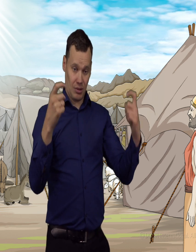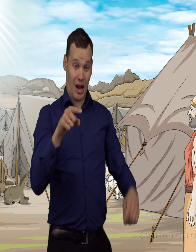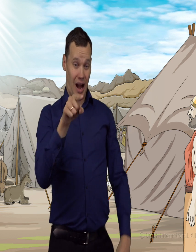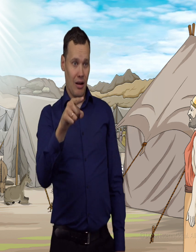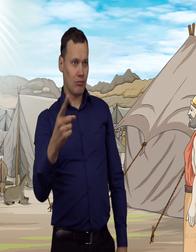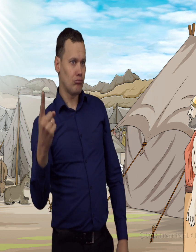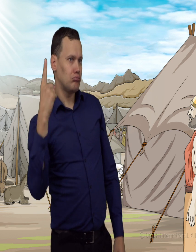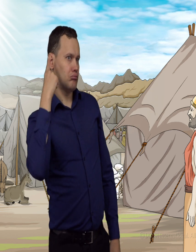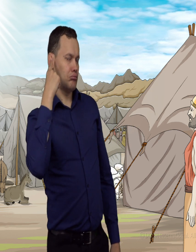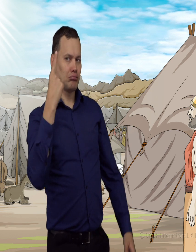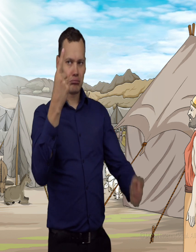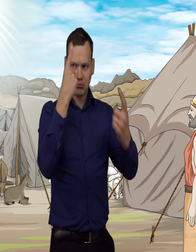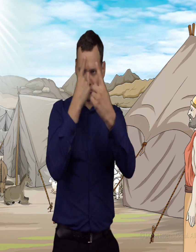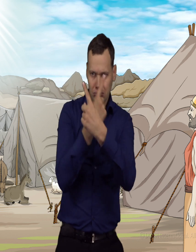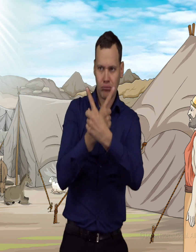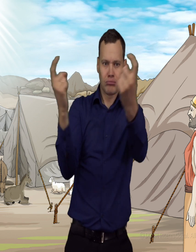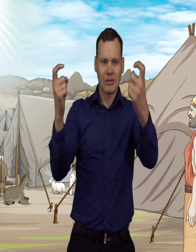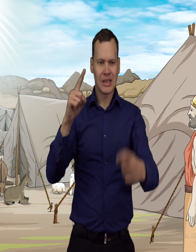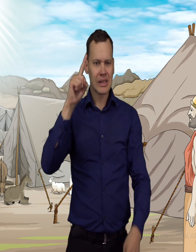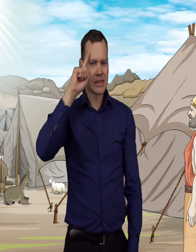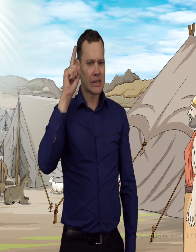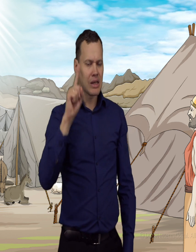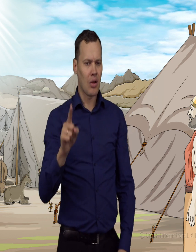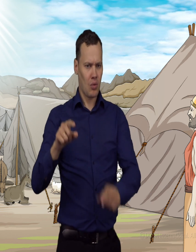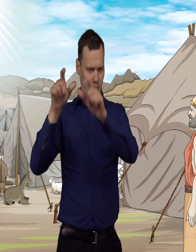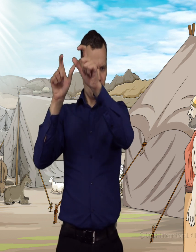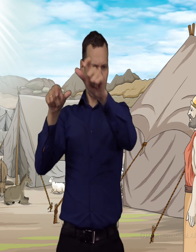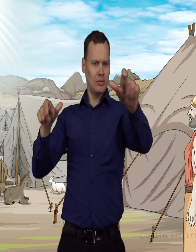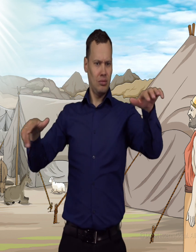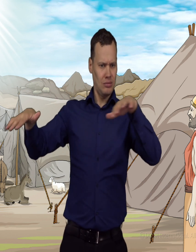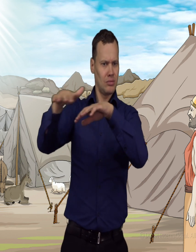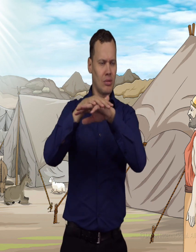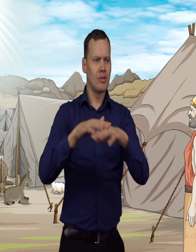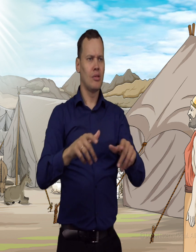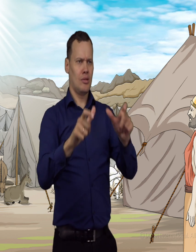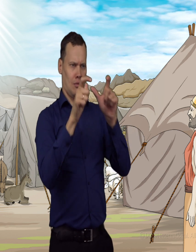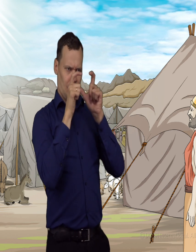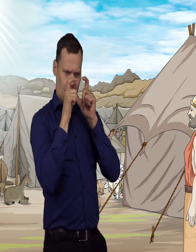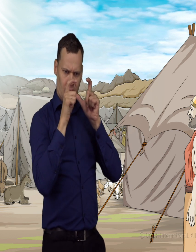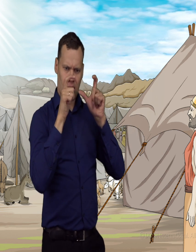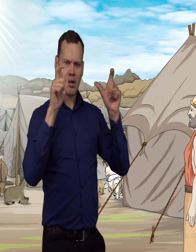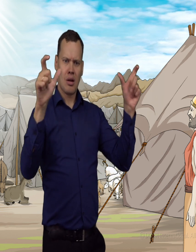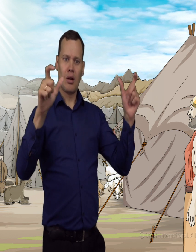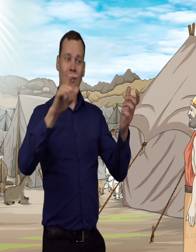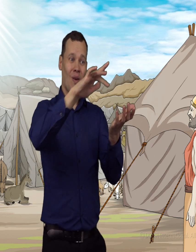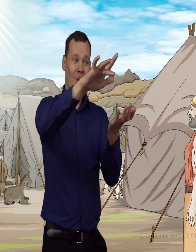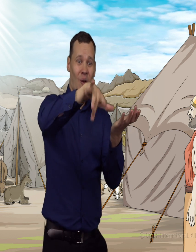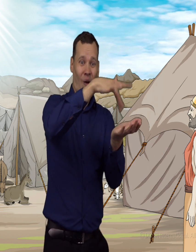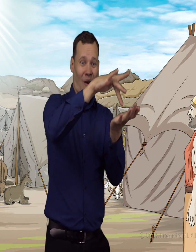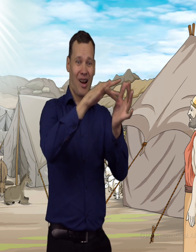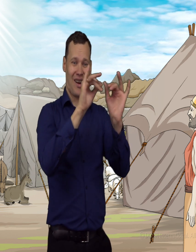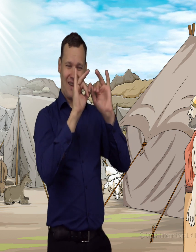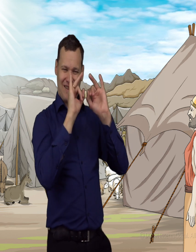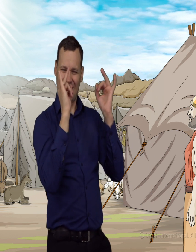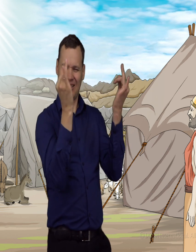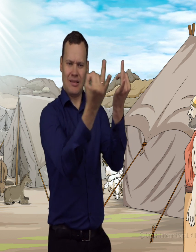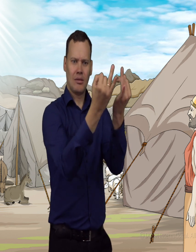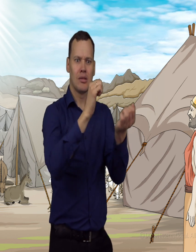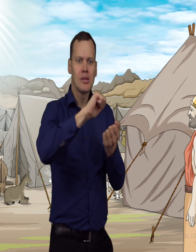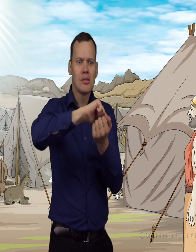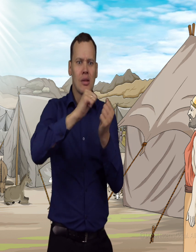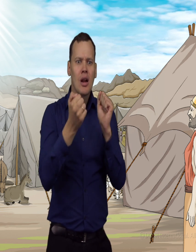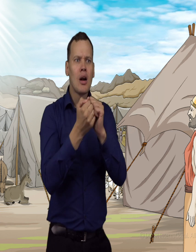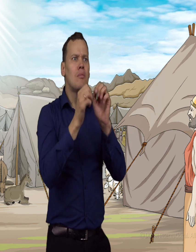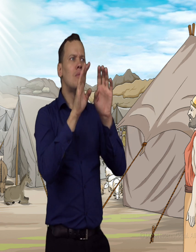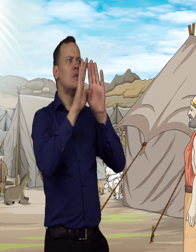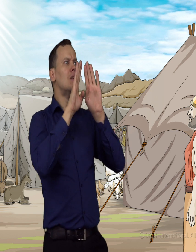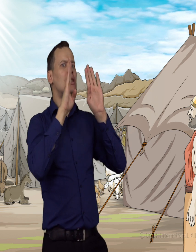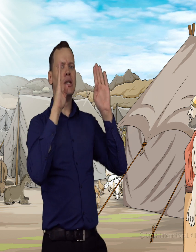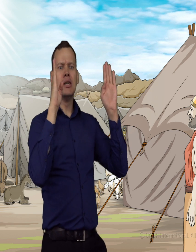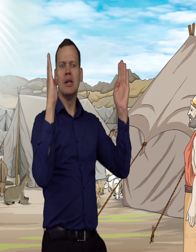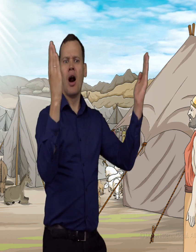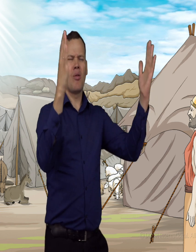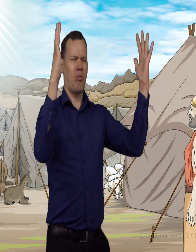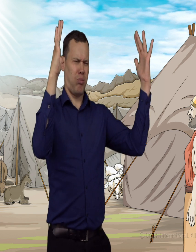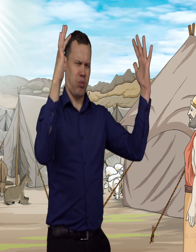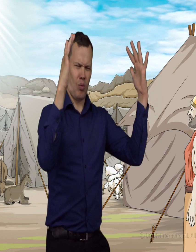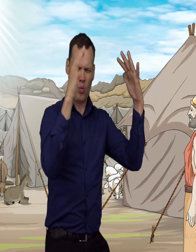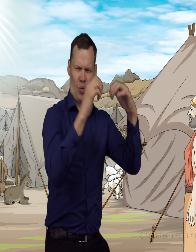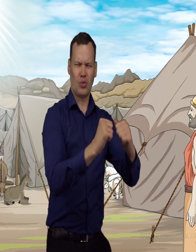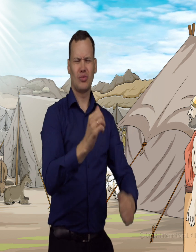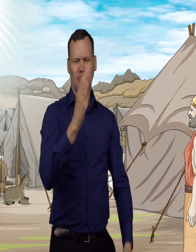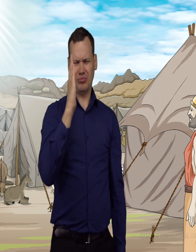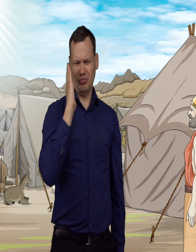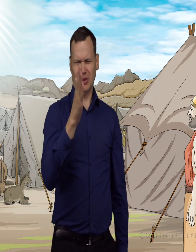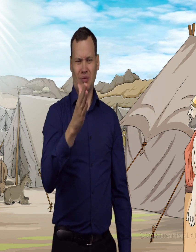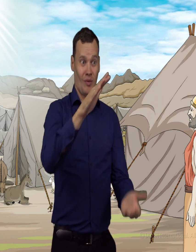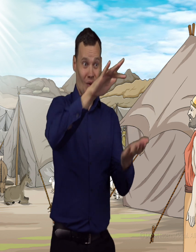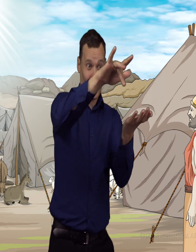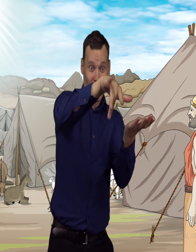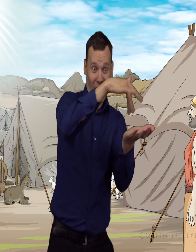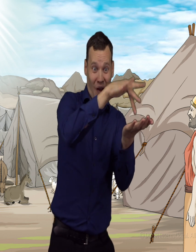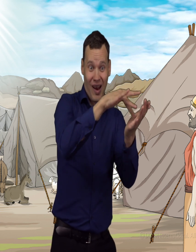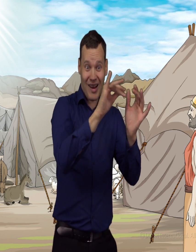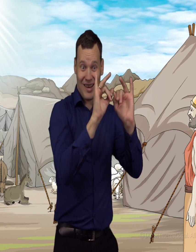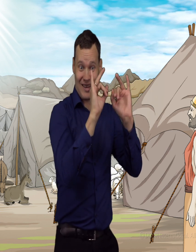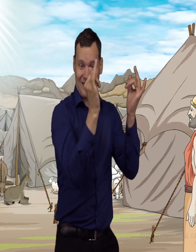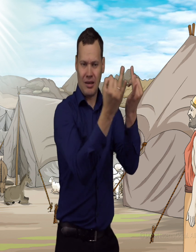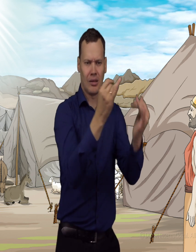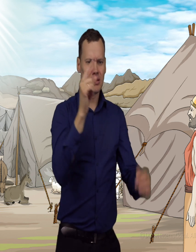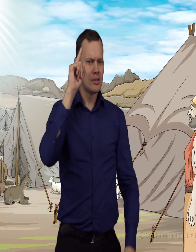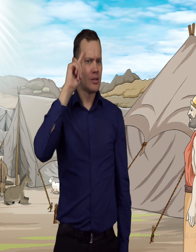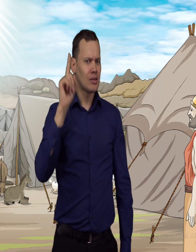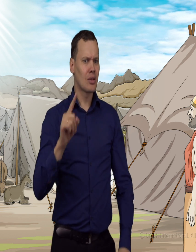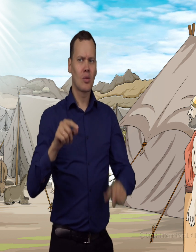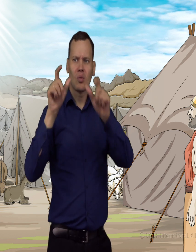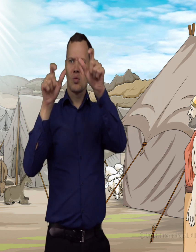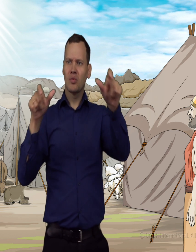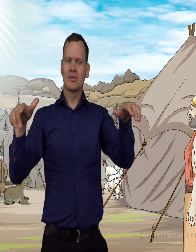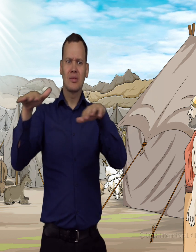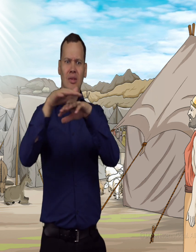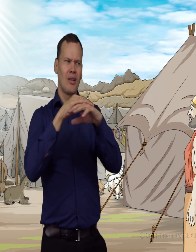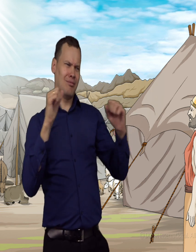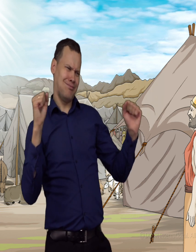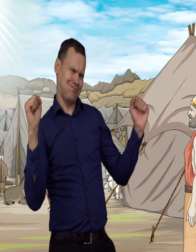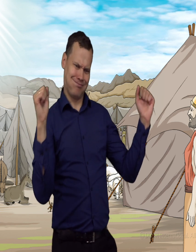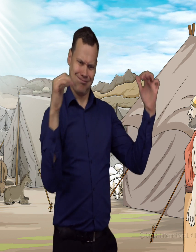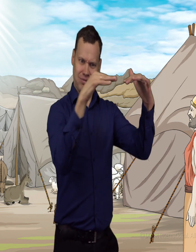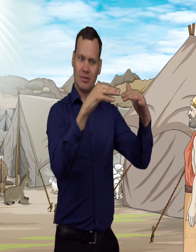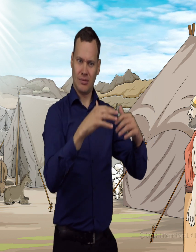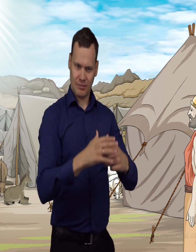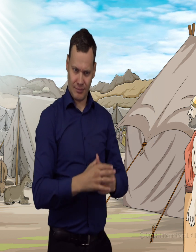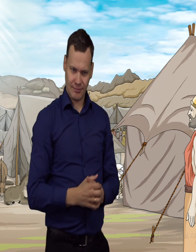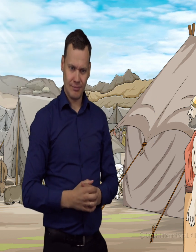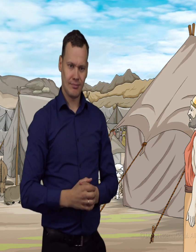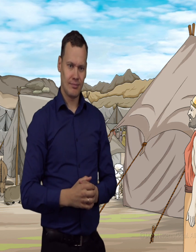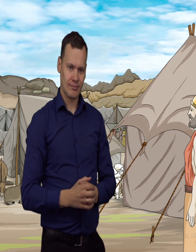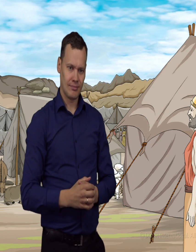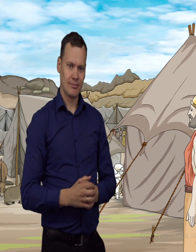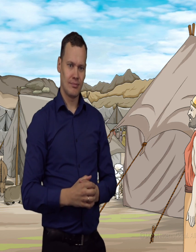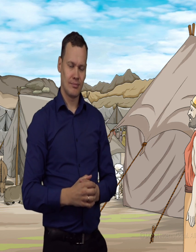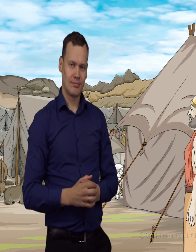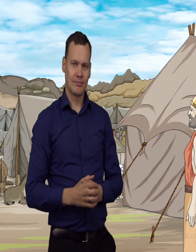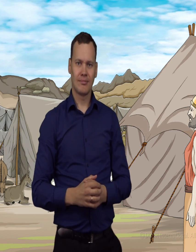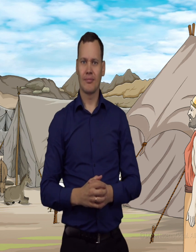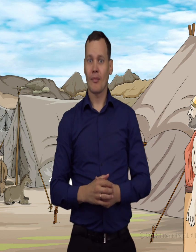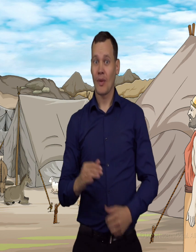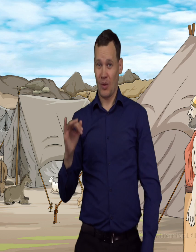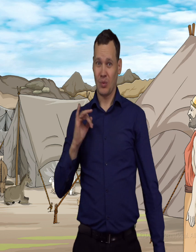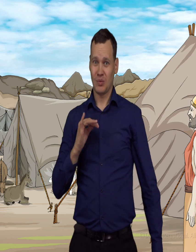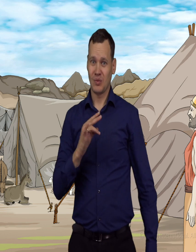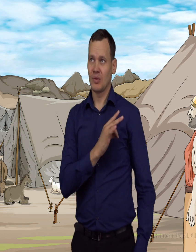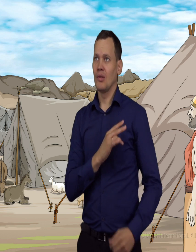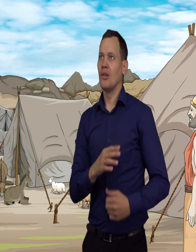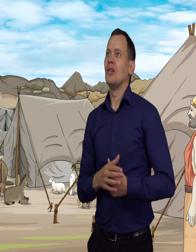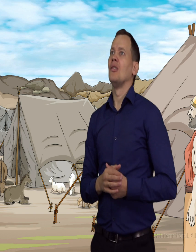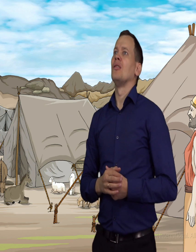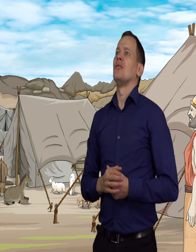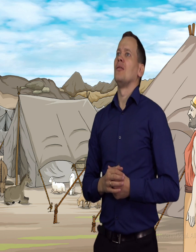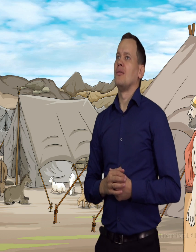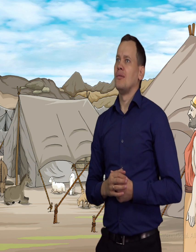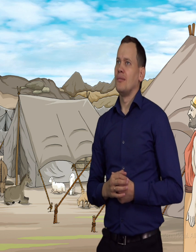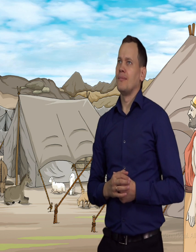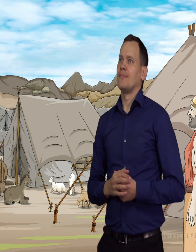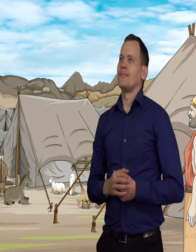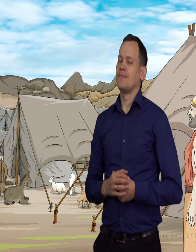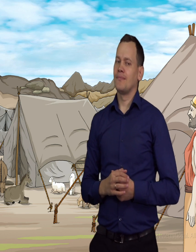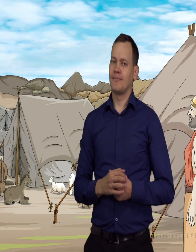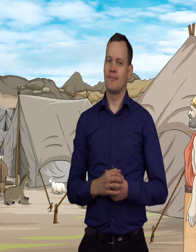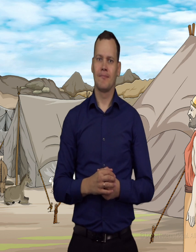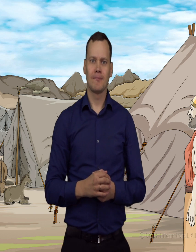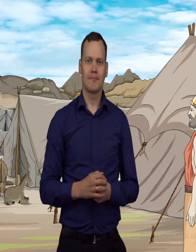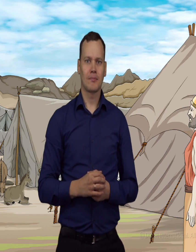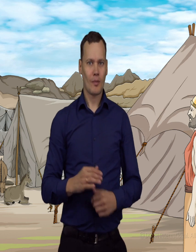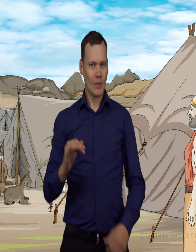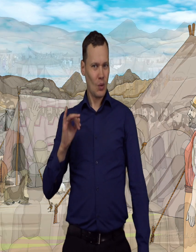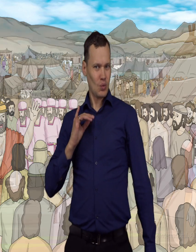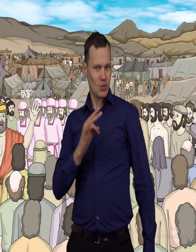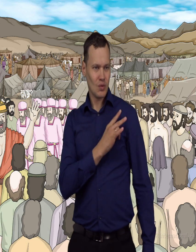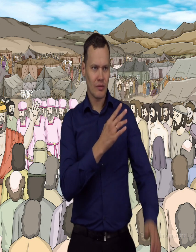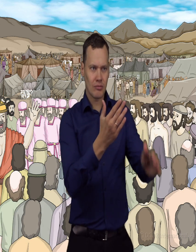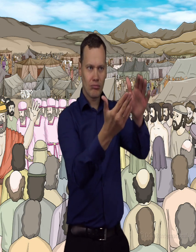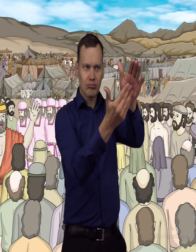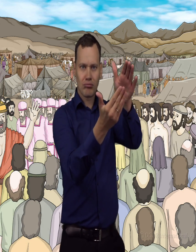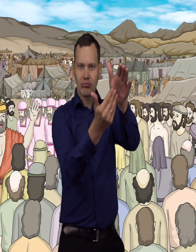Then the wall of the city will collapse and all your people will charge straight into the city.”